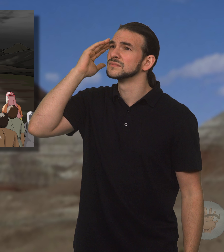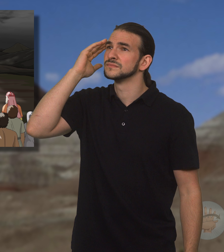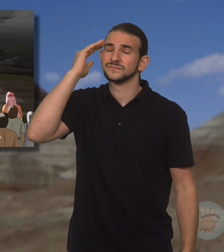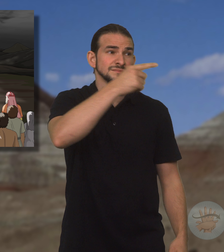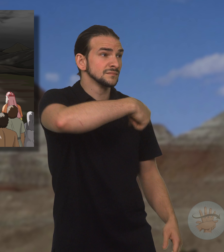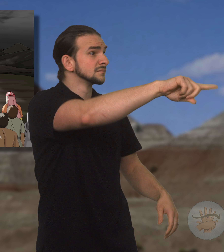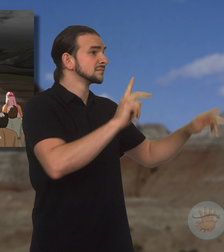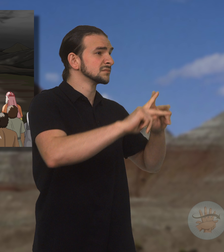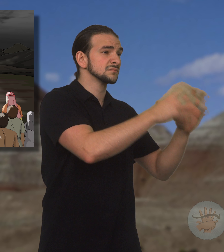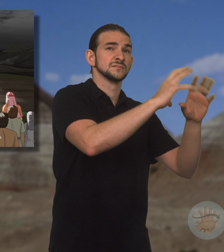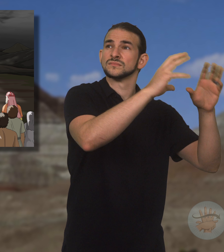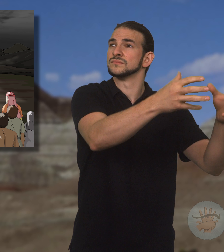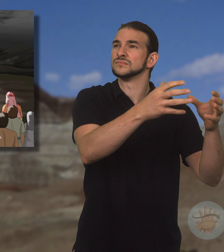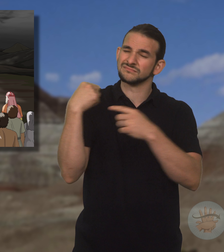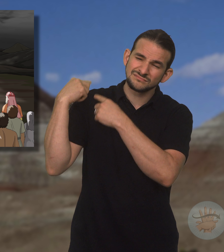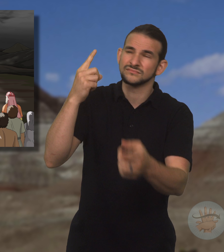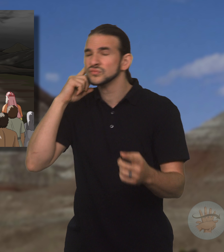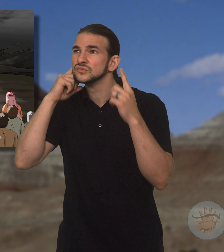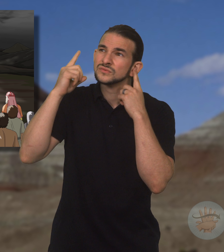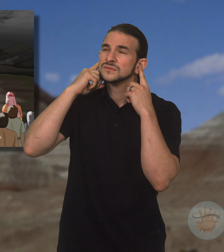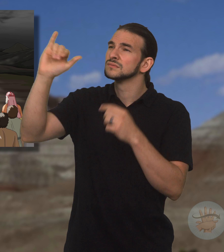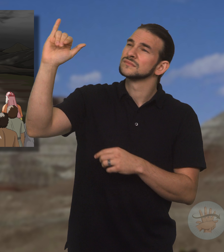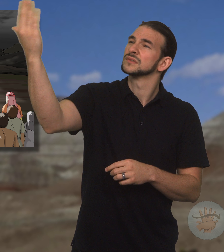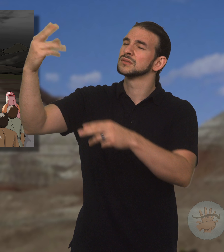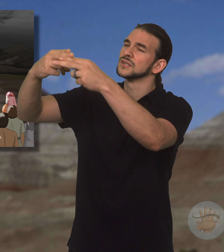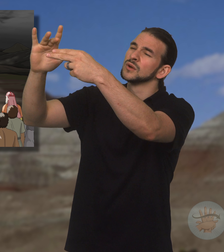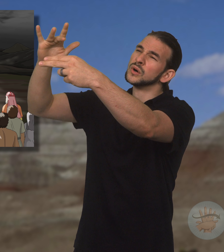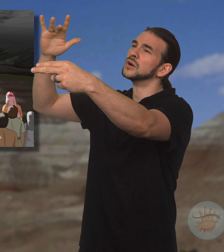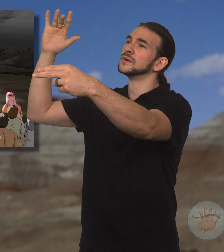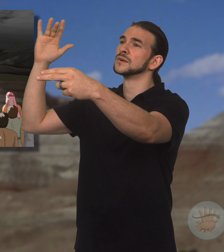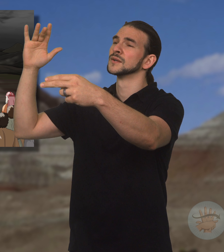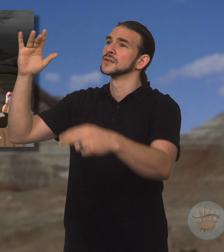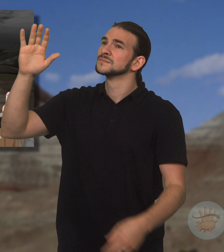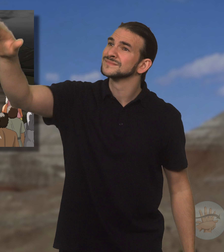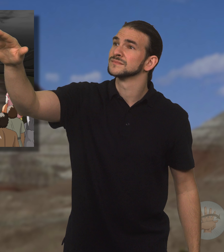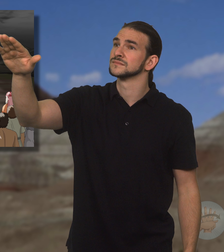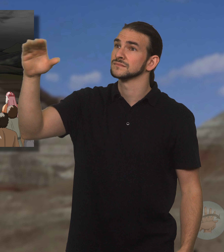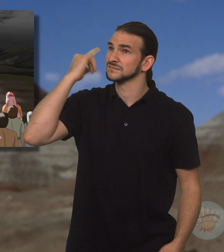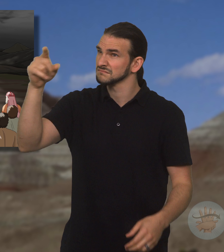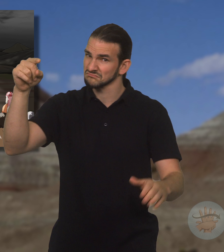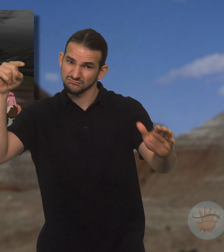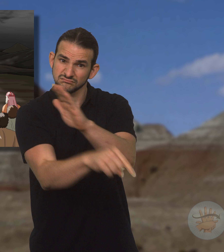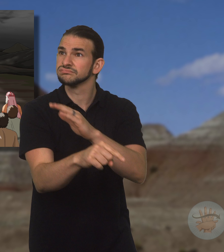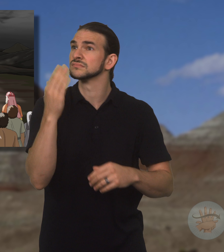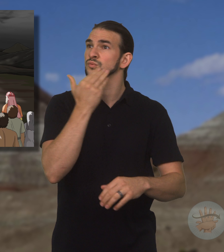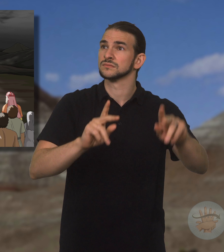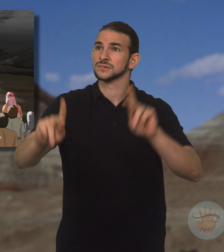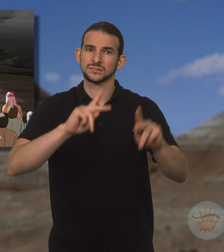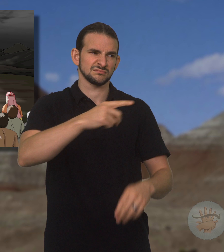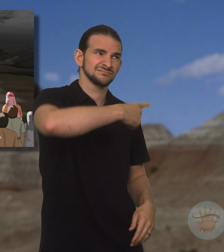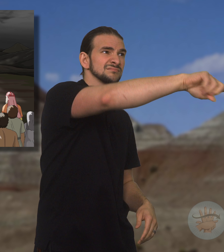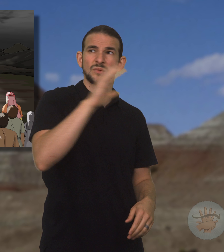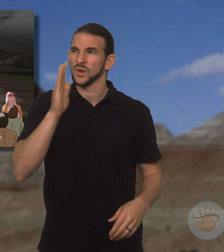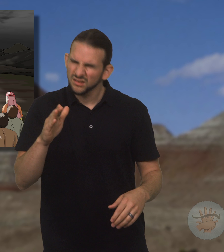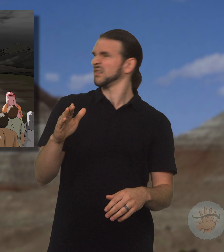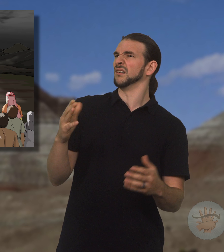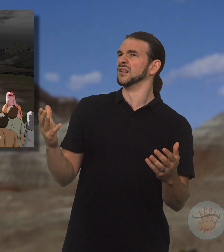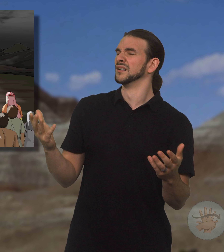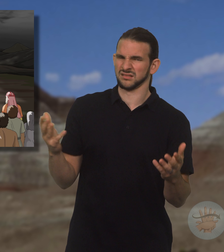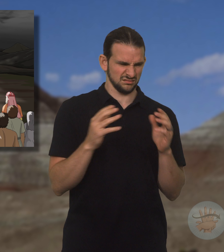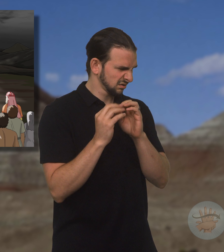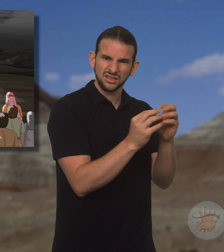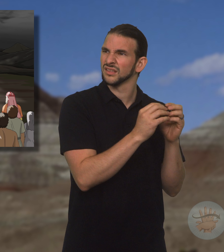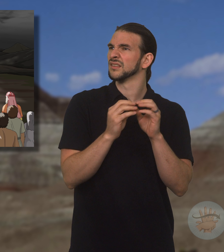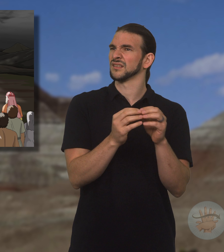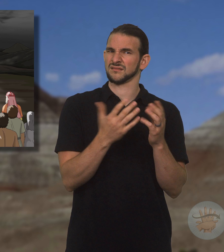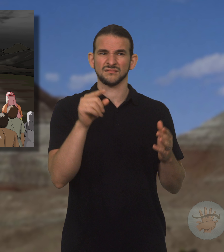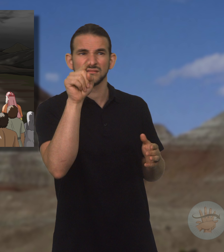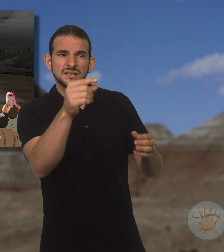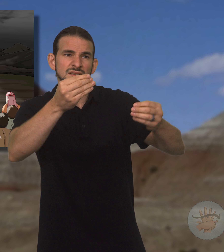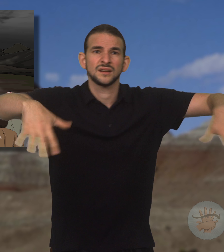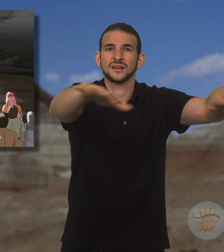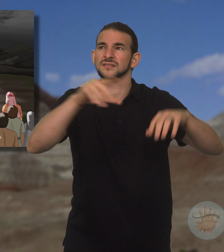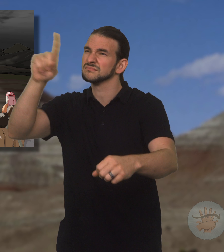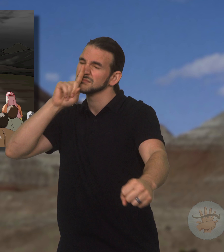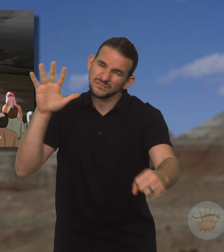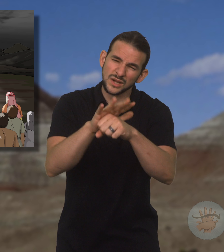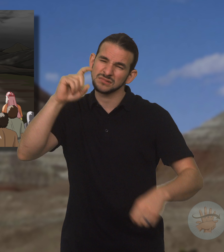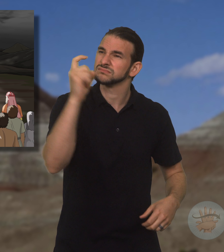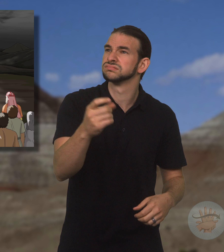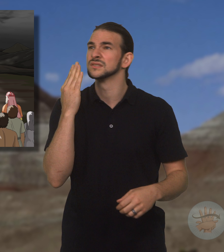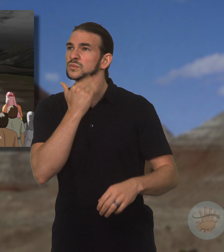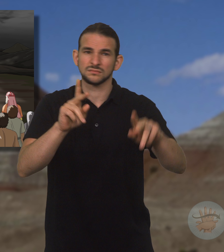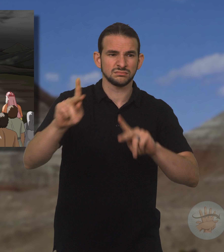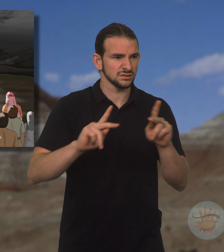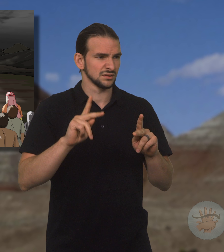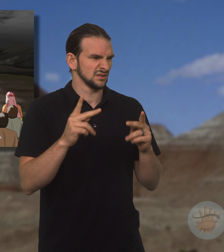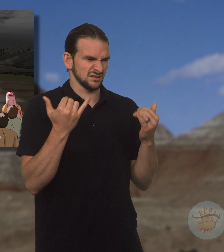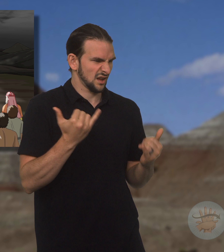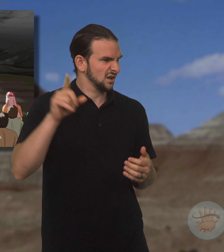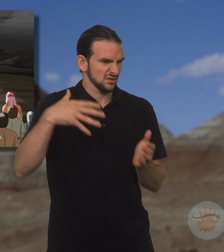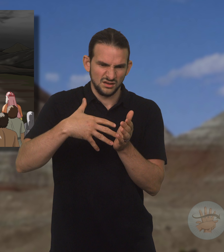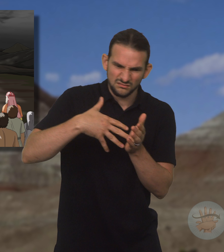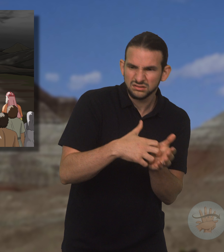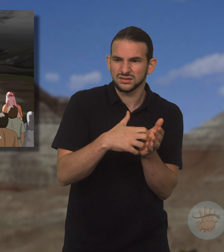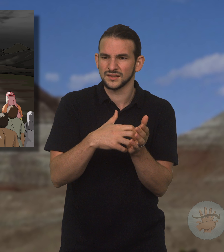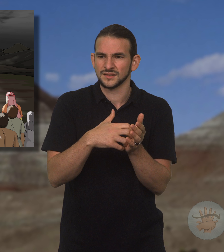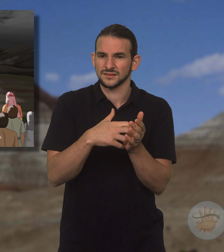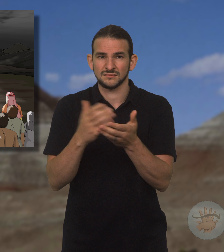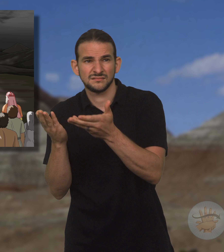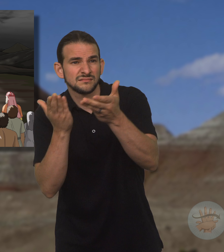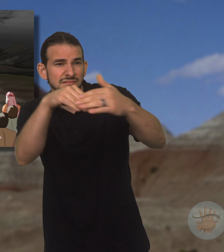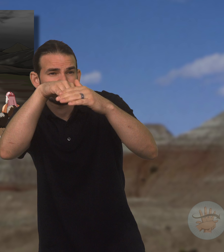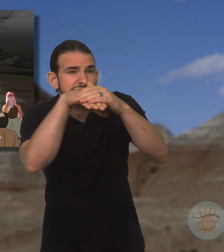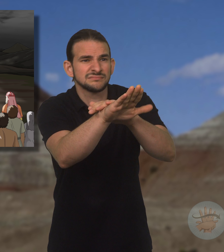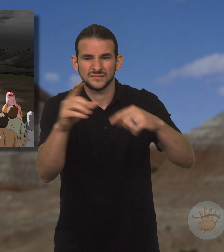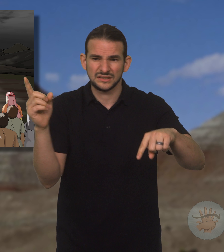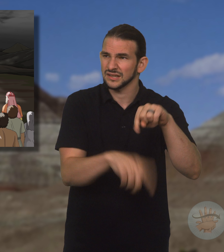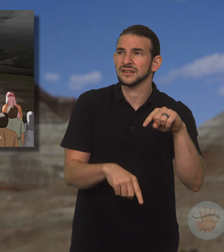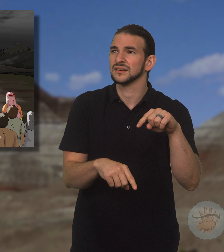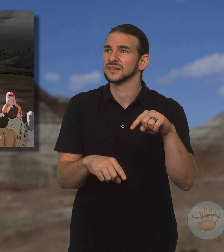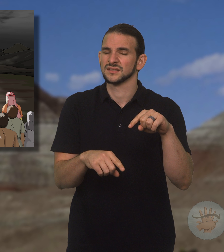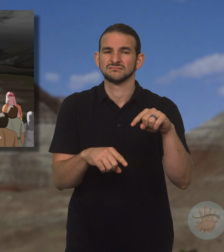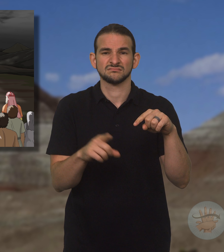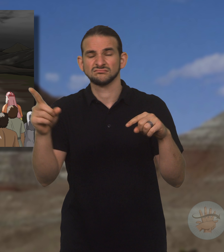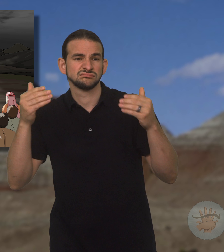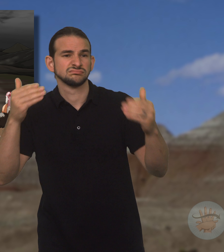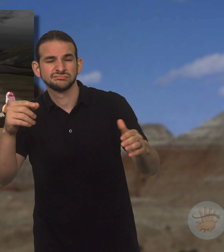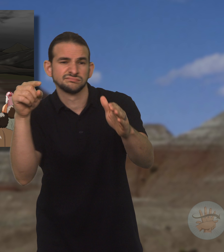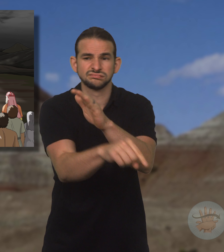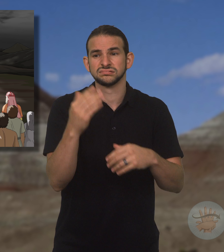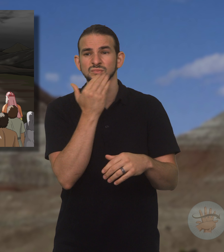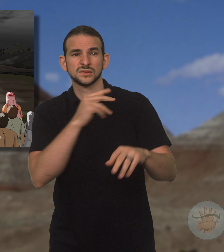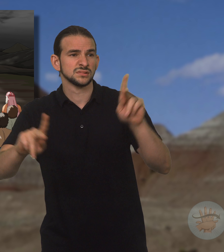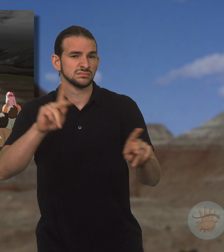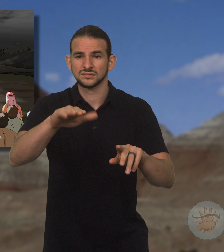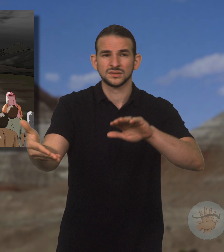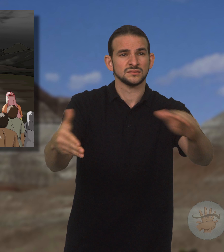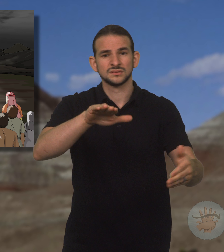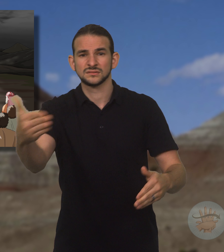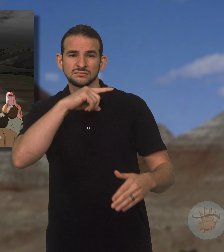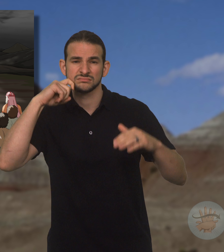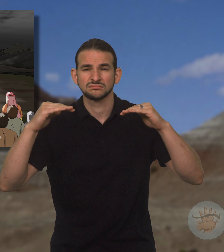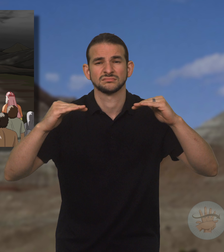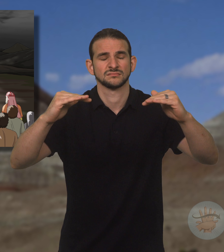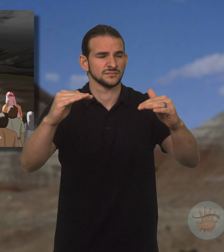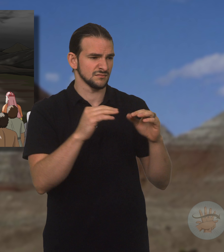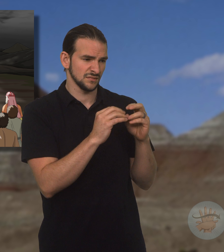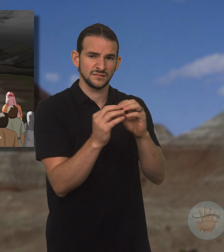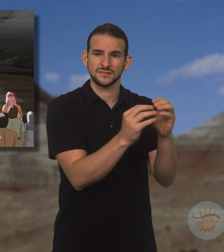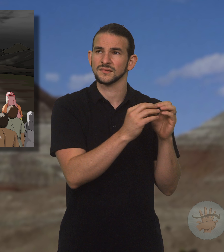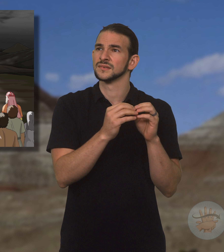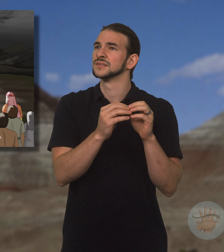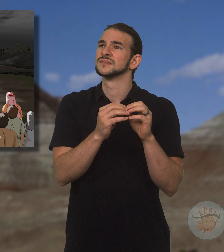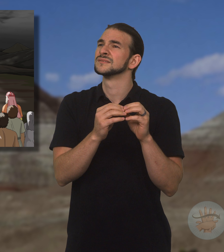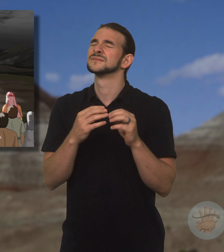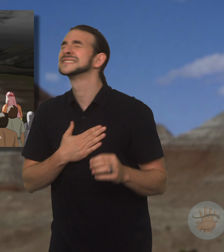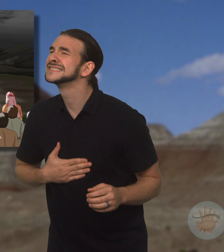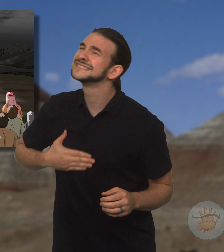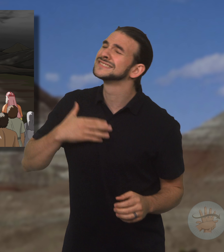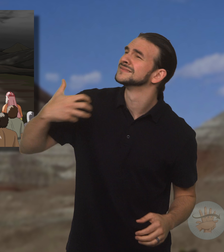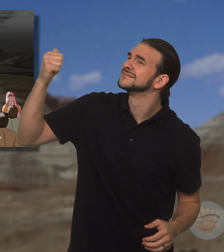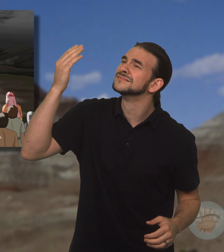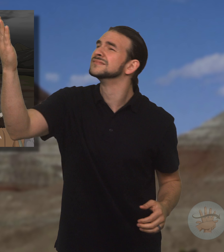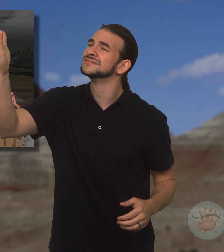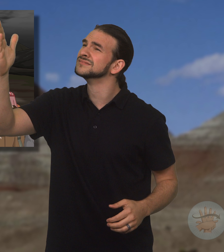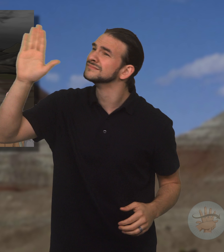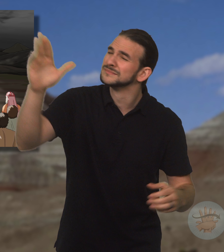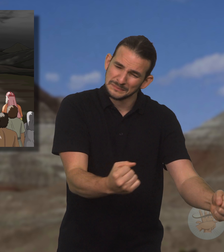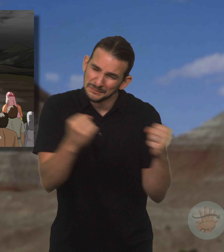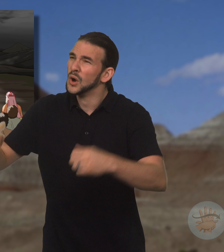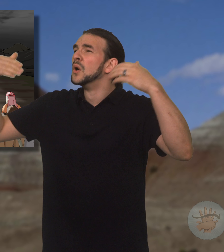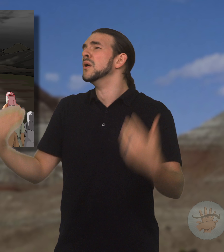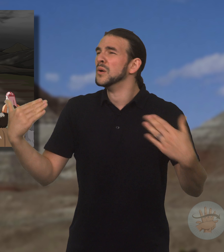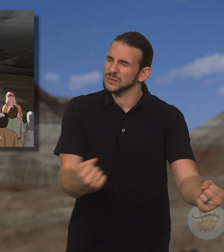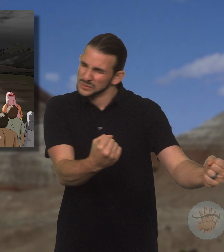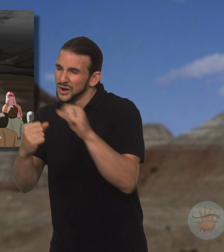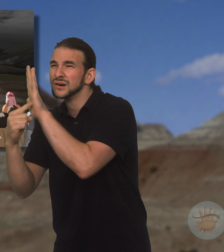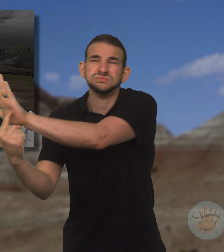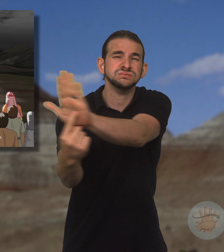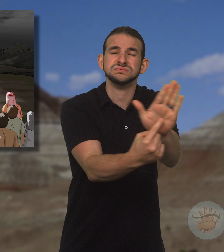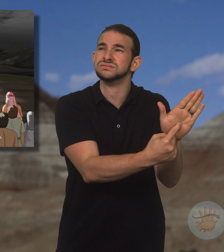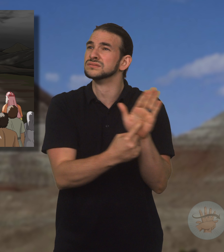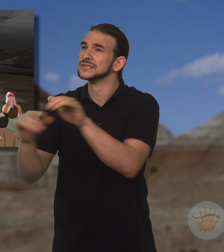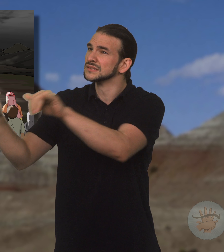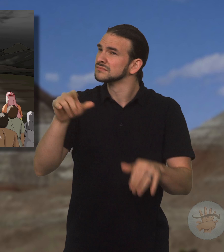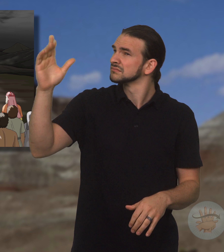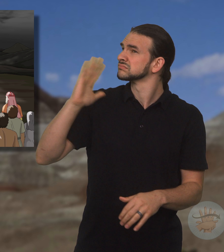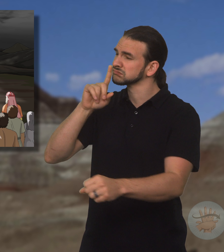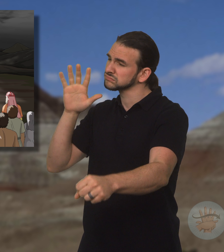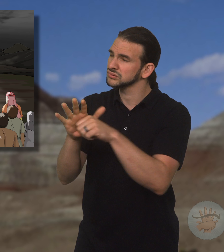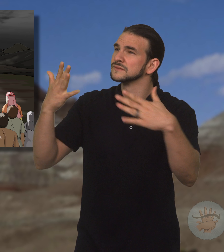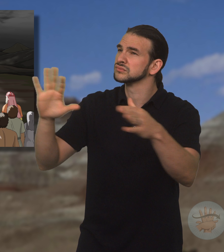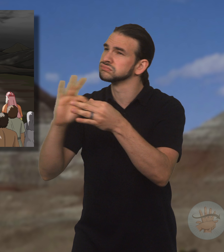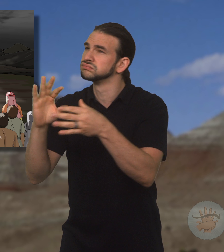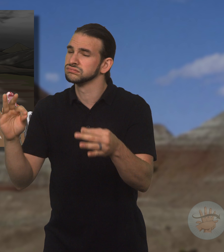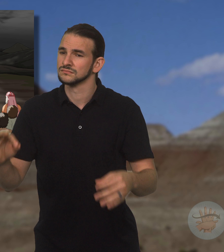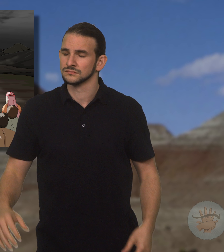If You kill this people as one man, the nations who have heard of Your fame will say, ‘Because the LORD was unable to bring this people into the land He swore to give them, He has slaughtered them in the wilderness.’